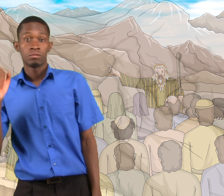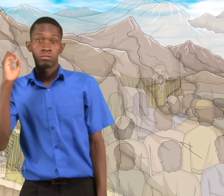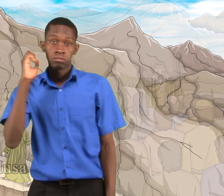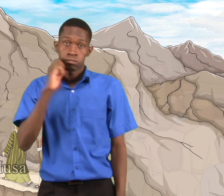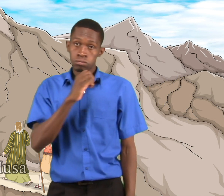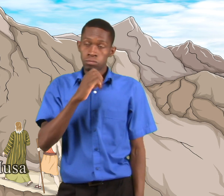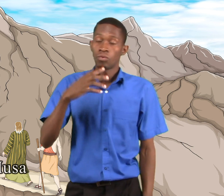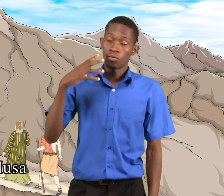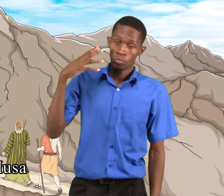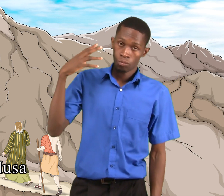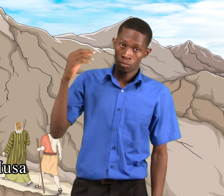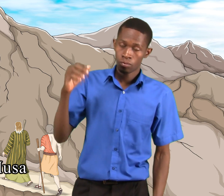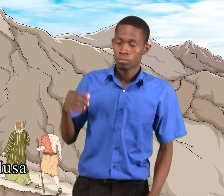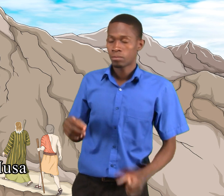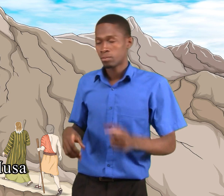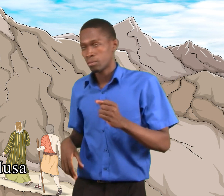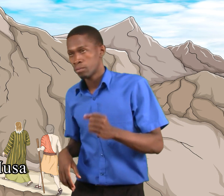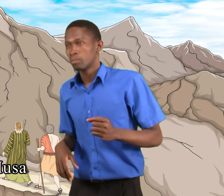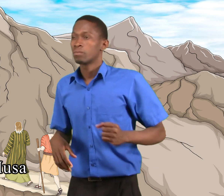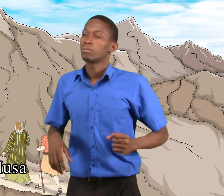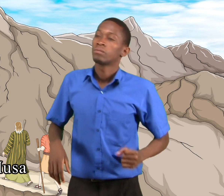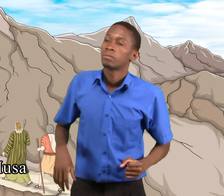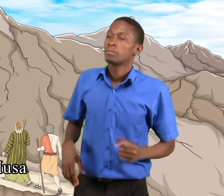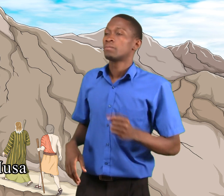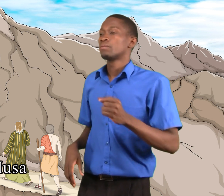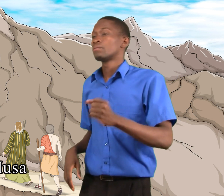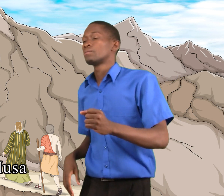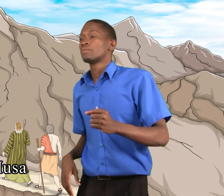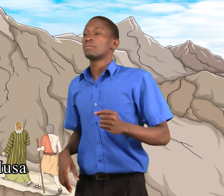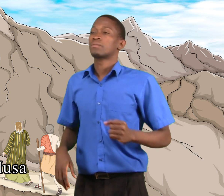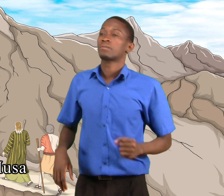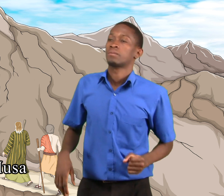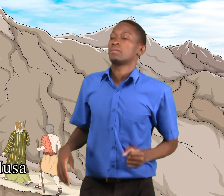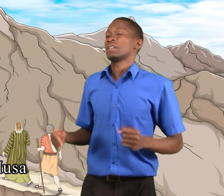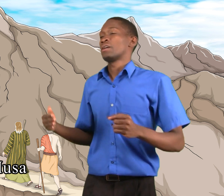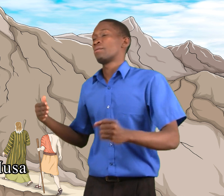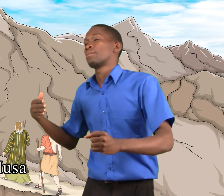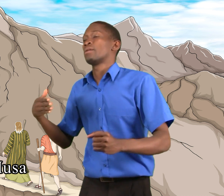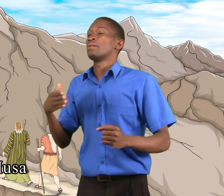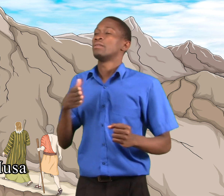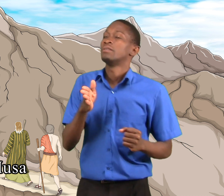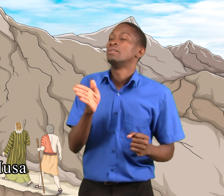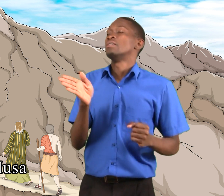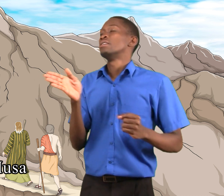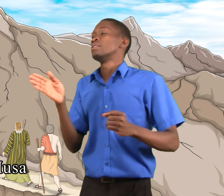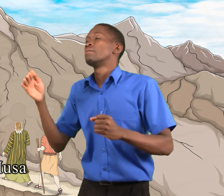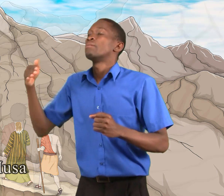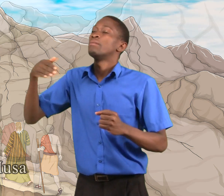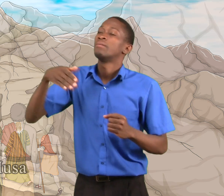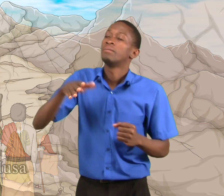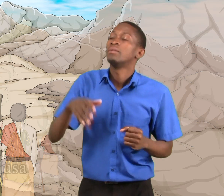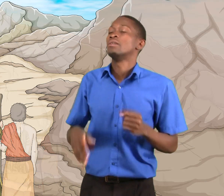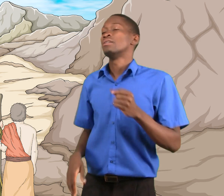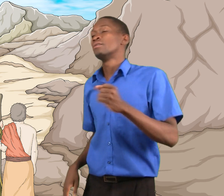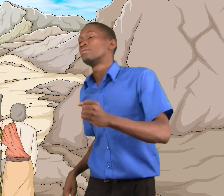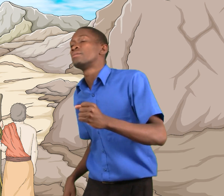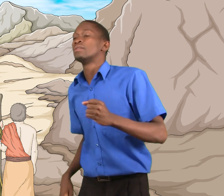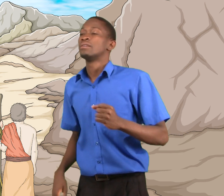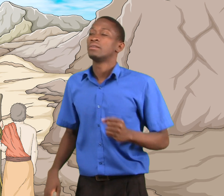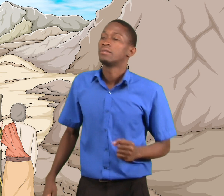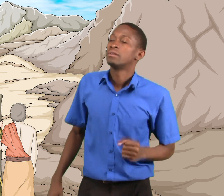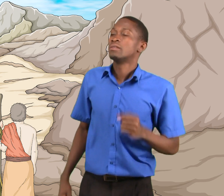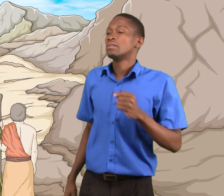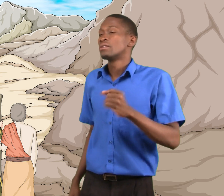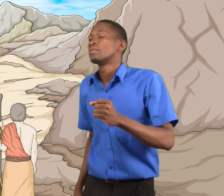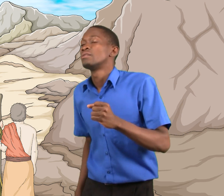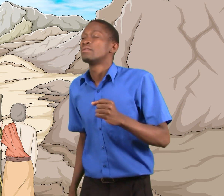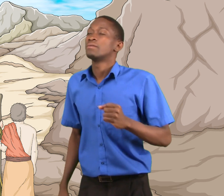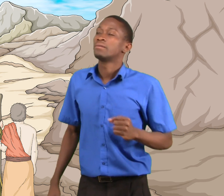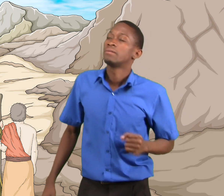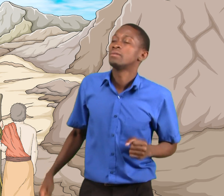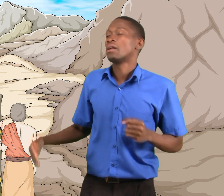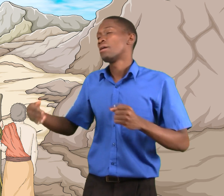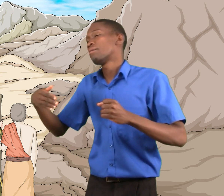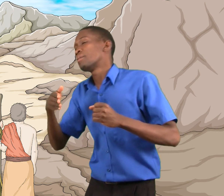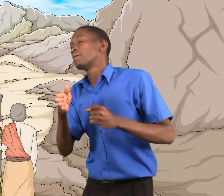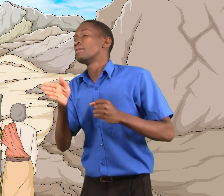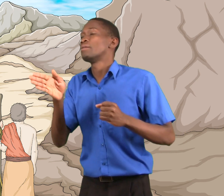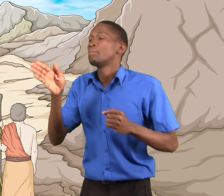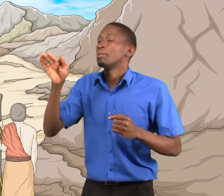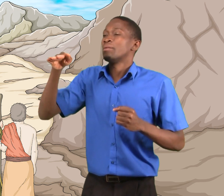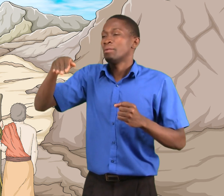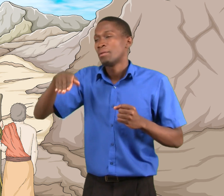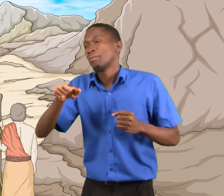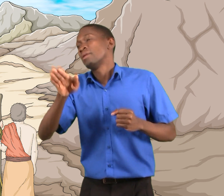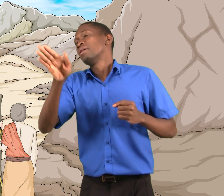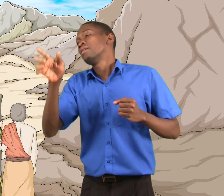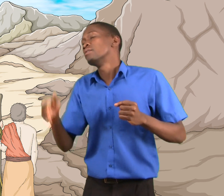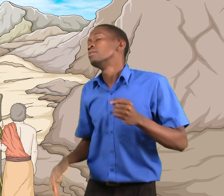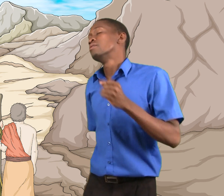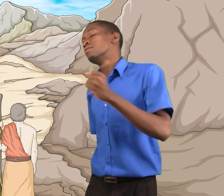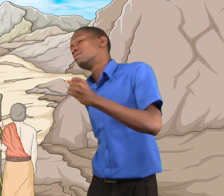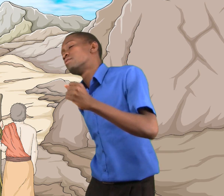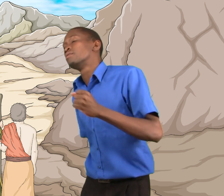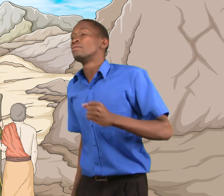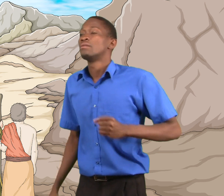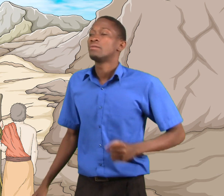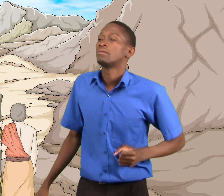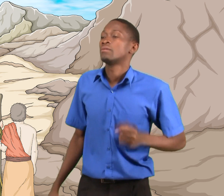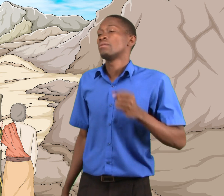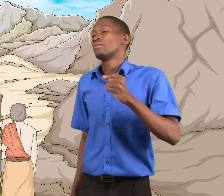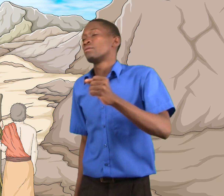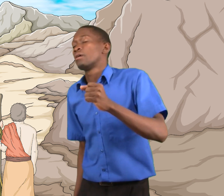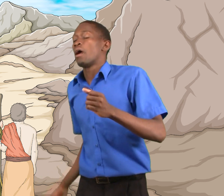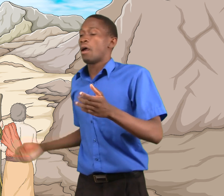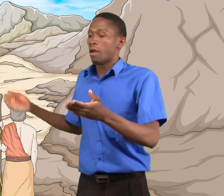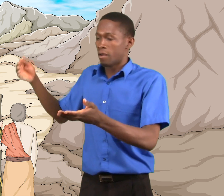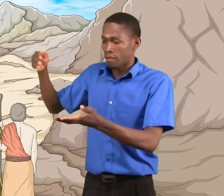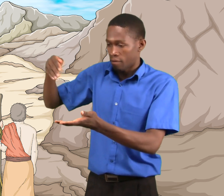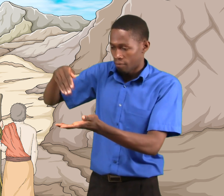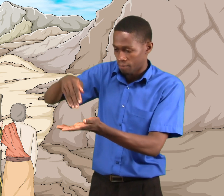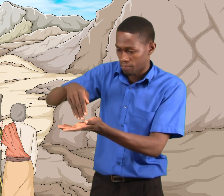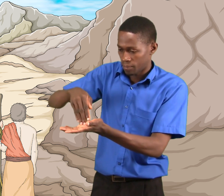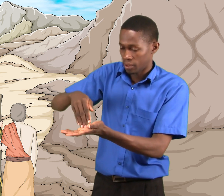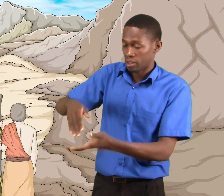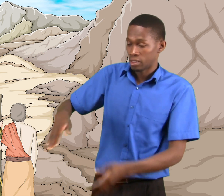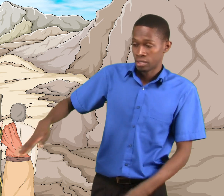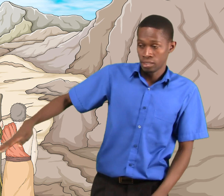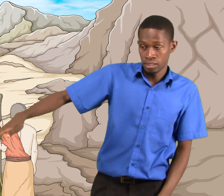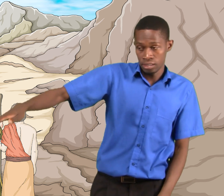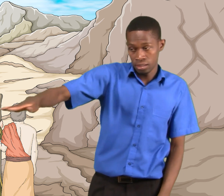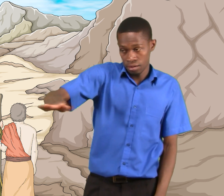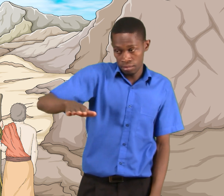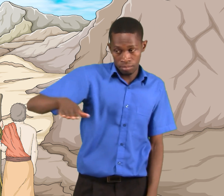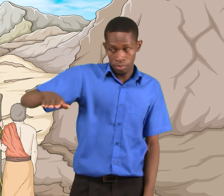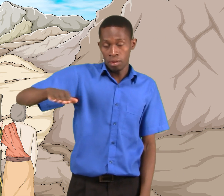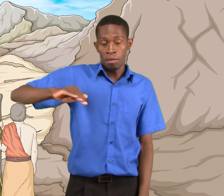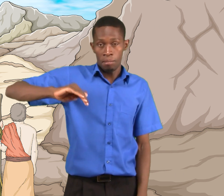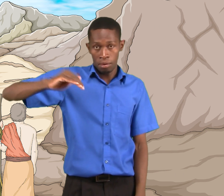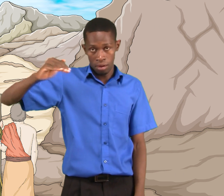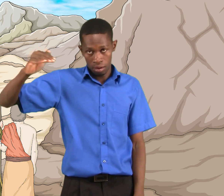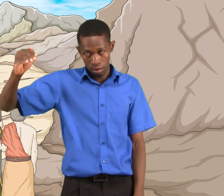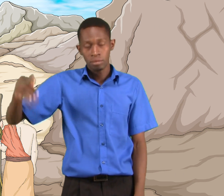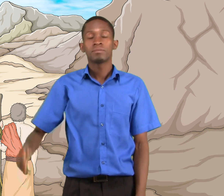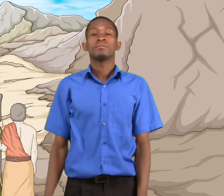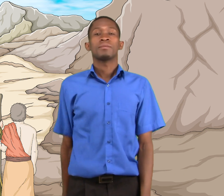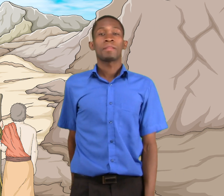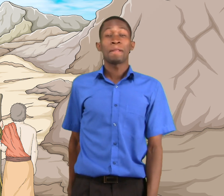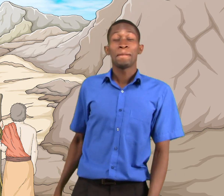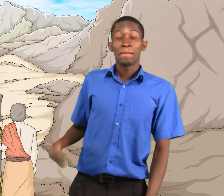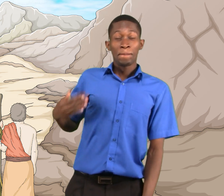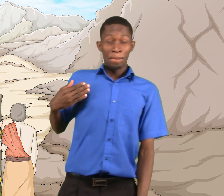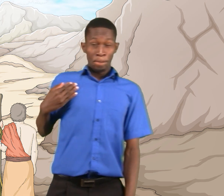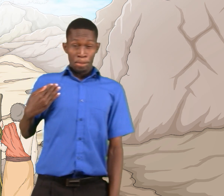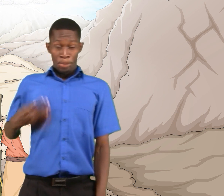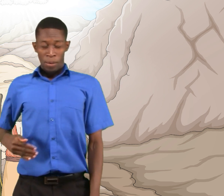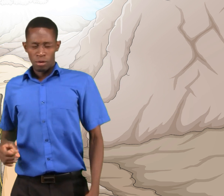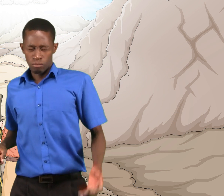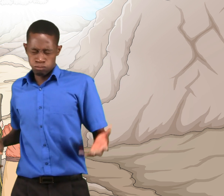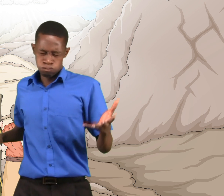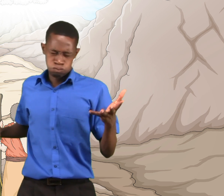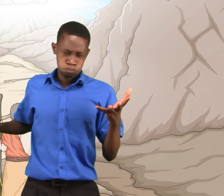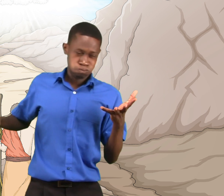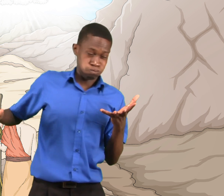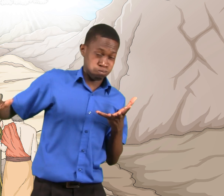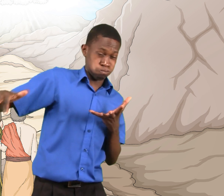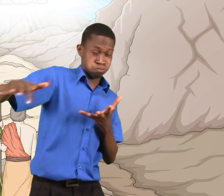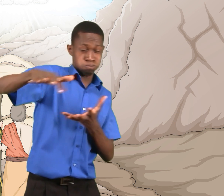Whoever has a dispute can go to them.”